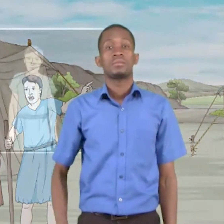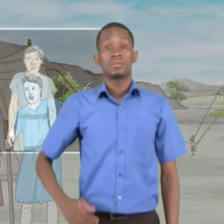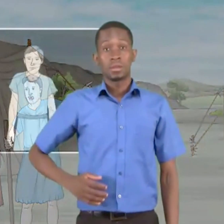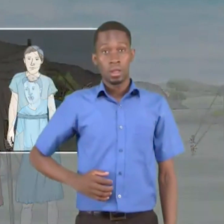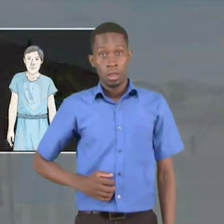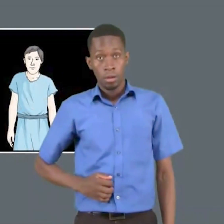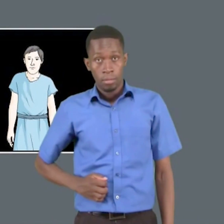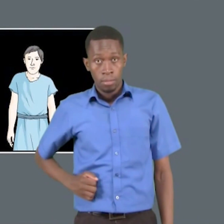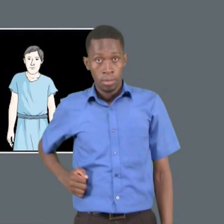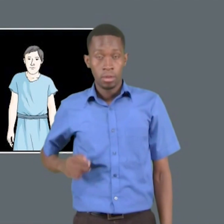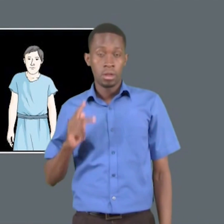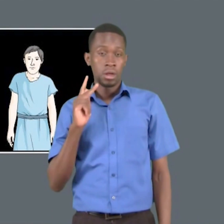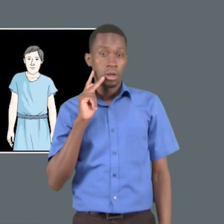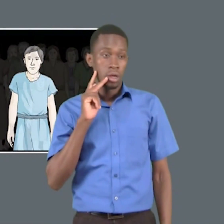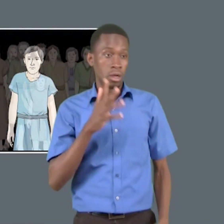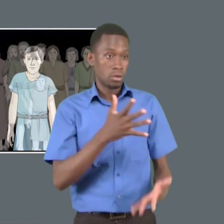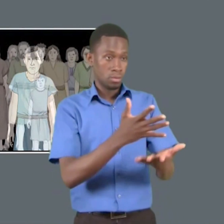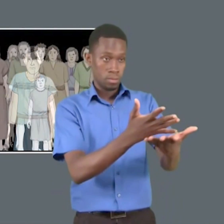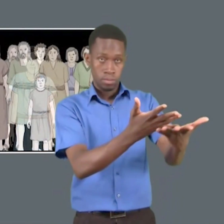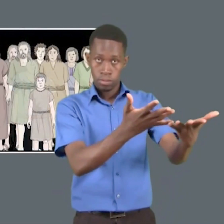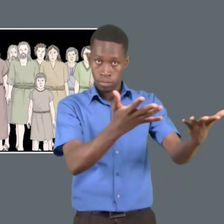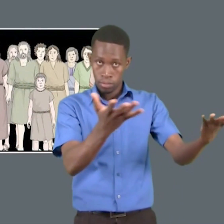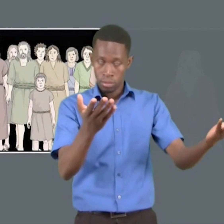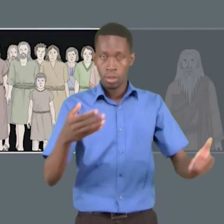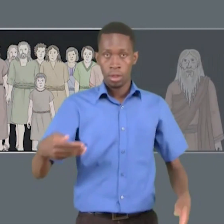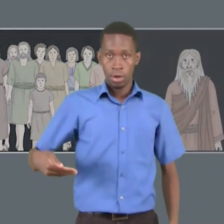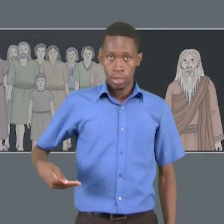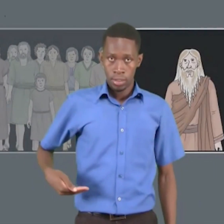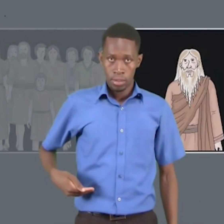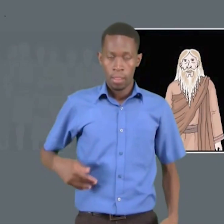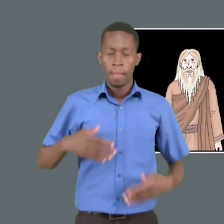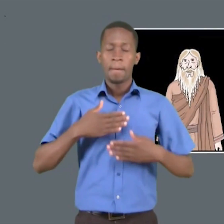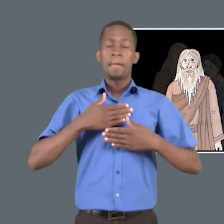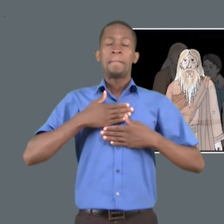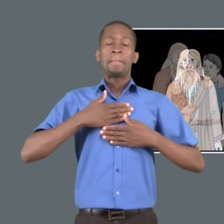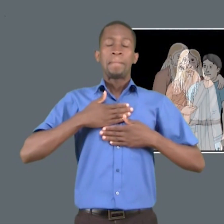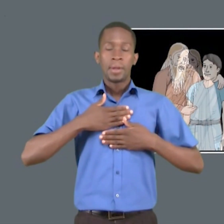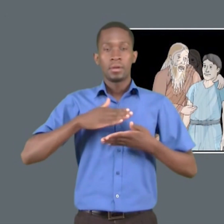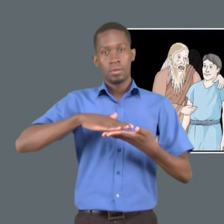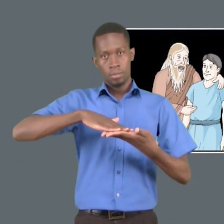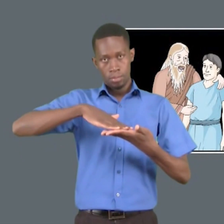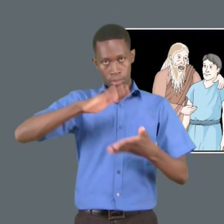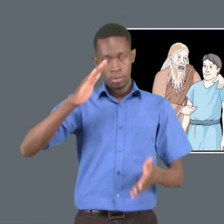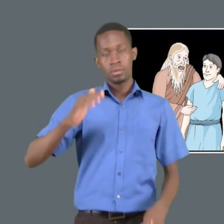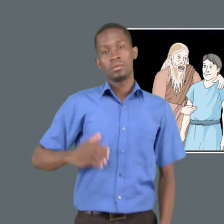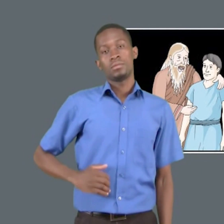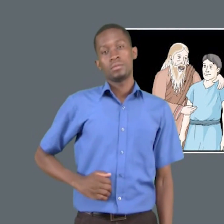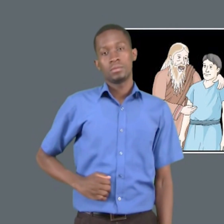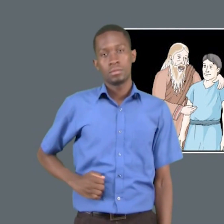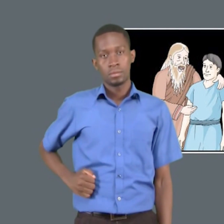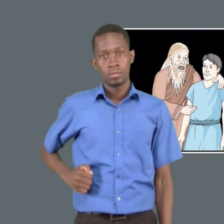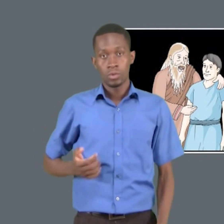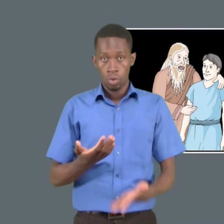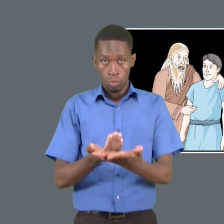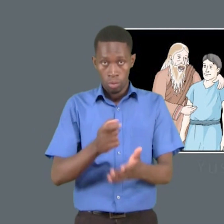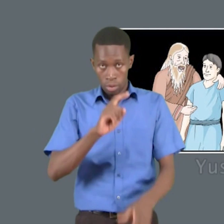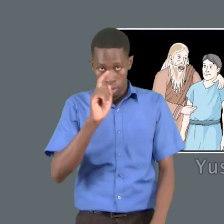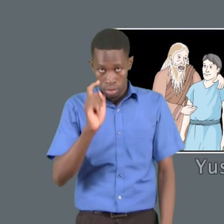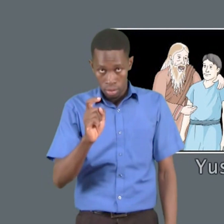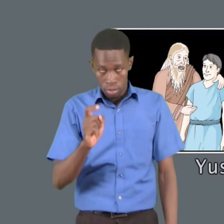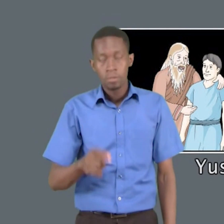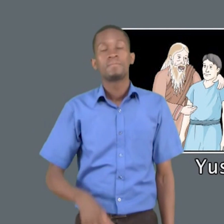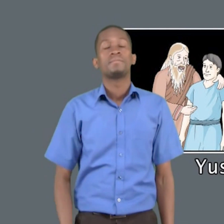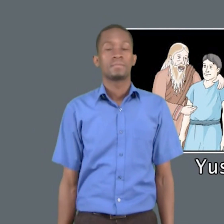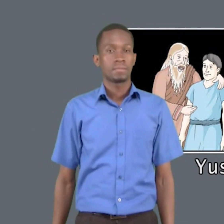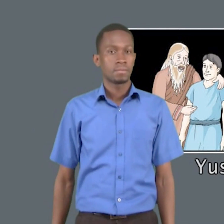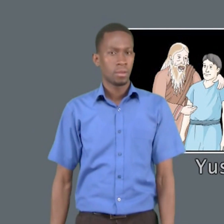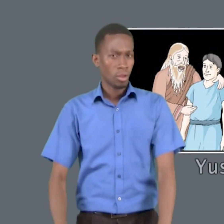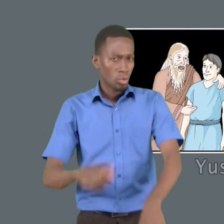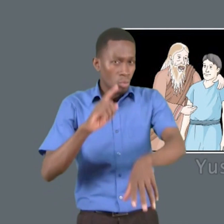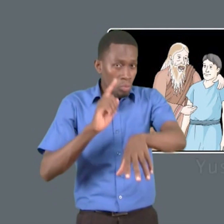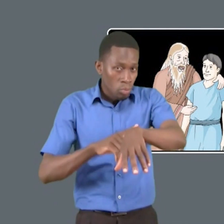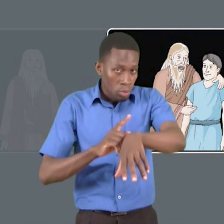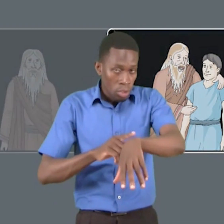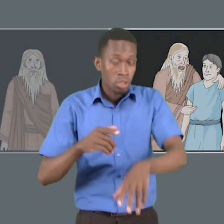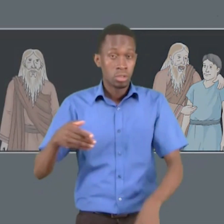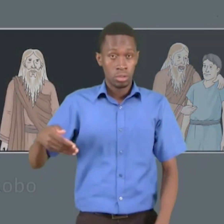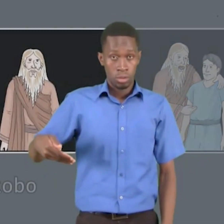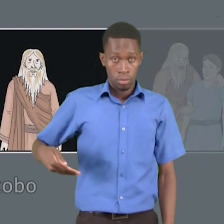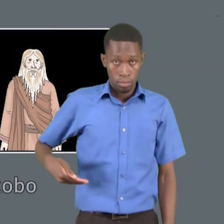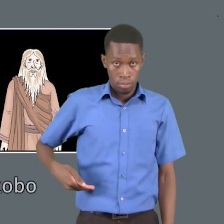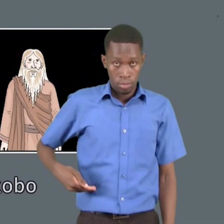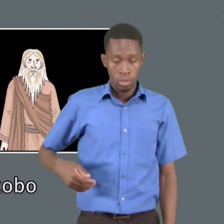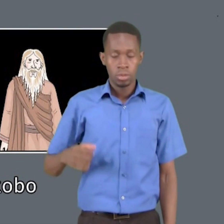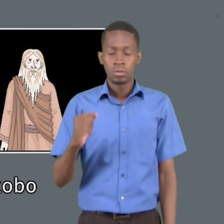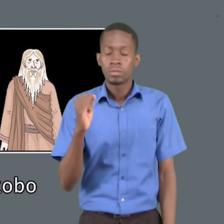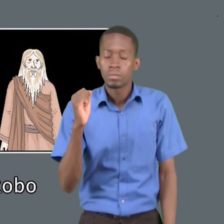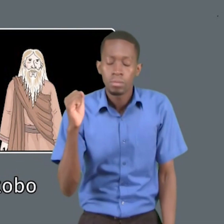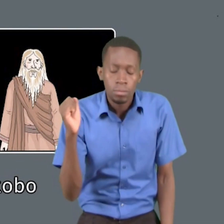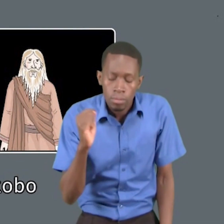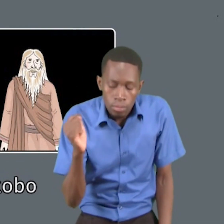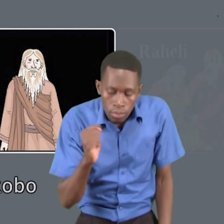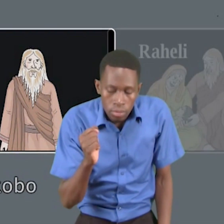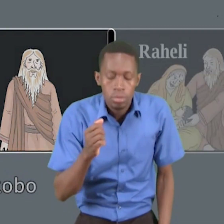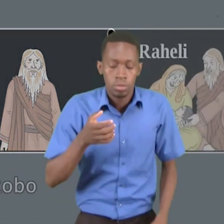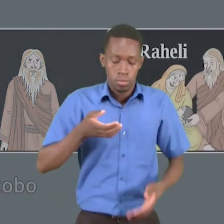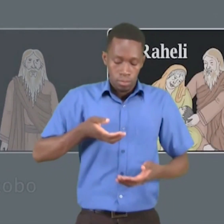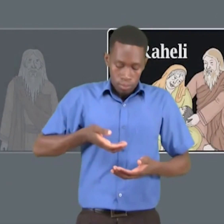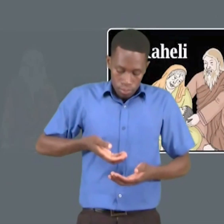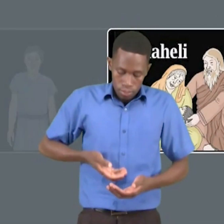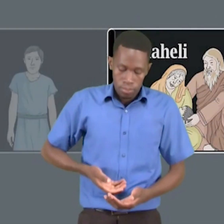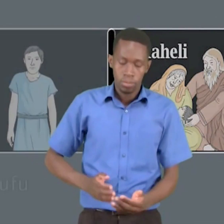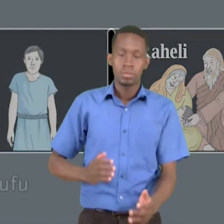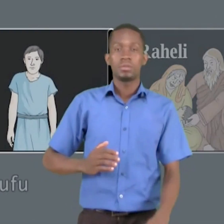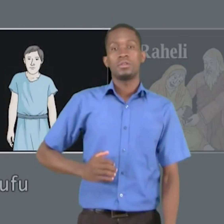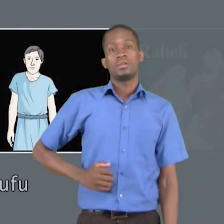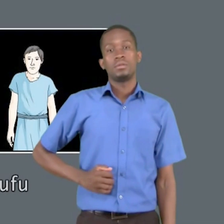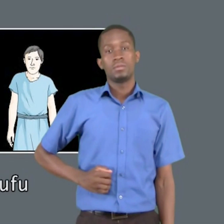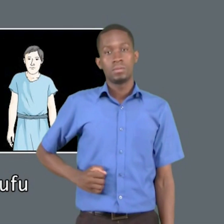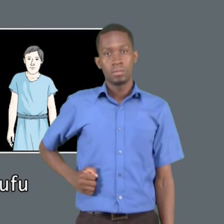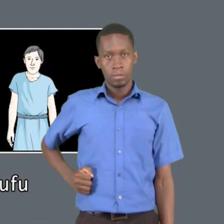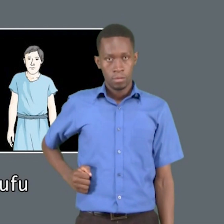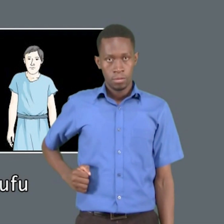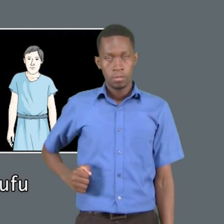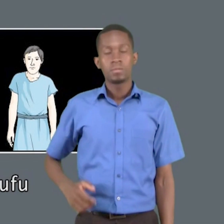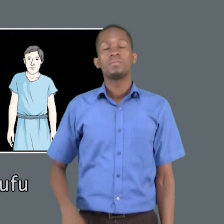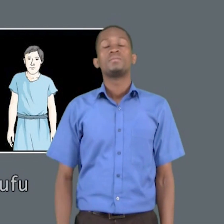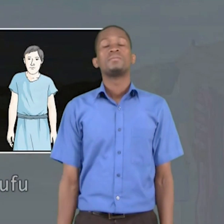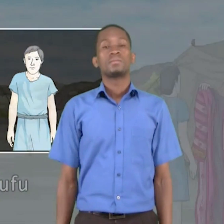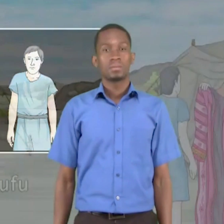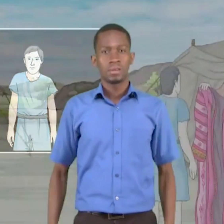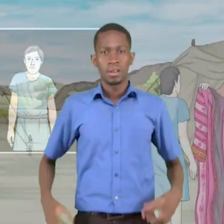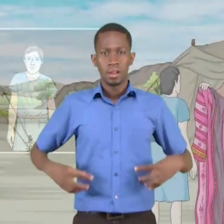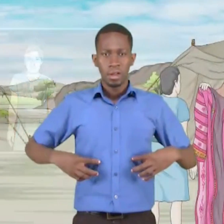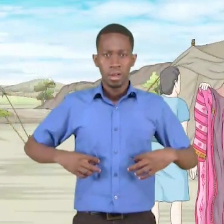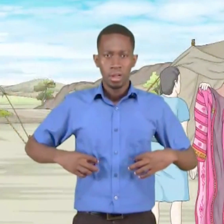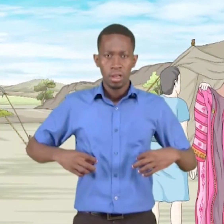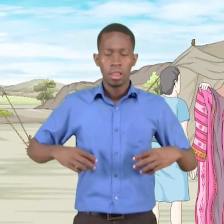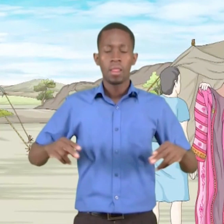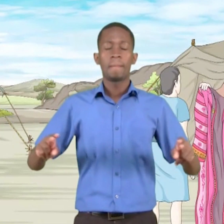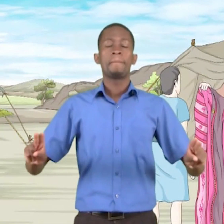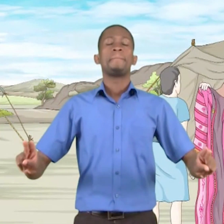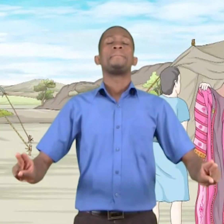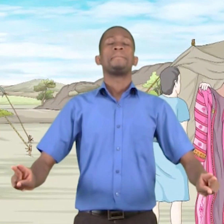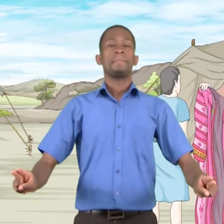Now Israel loved Joseph more than his other sons, because Joseph had been born to him in his old age;